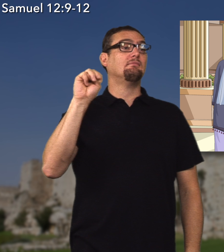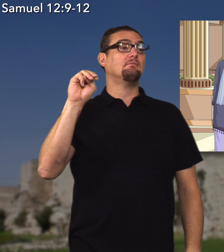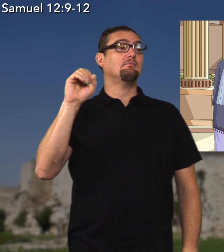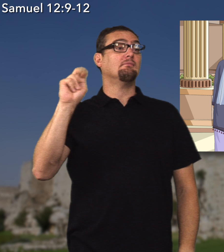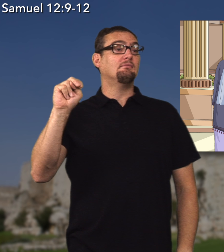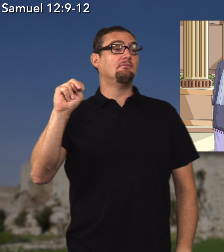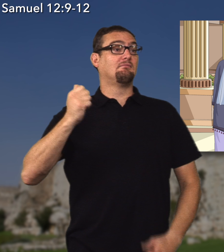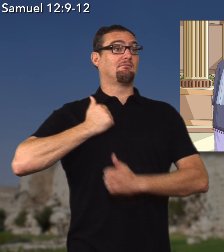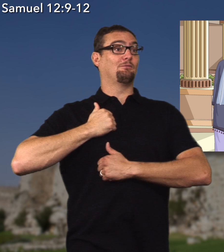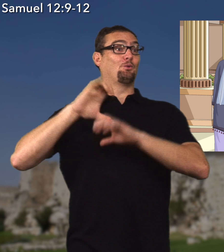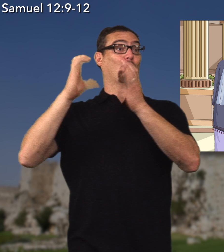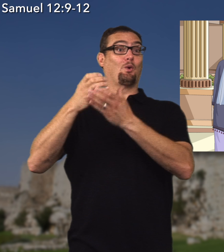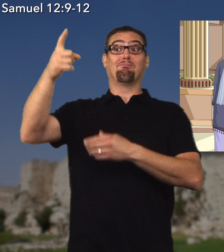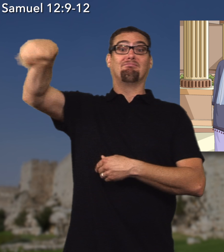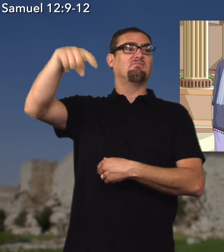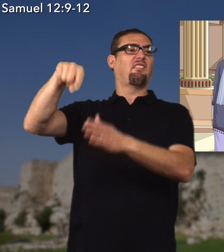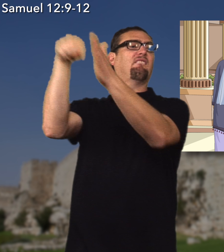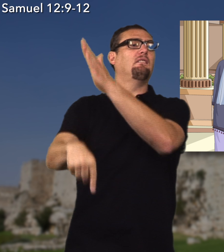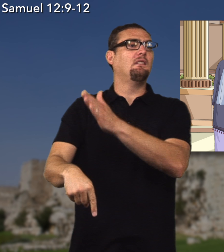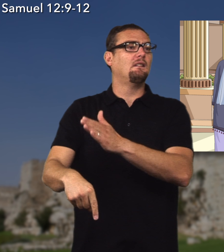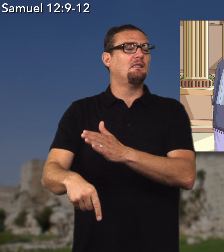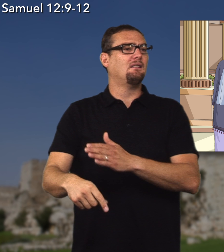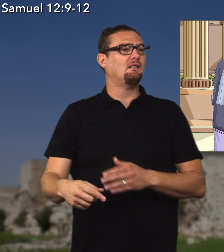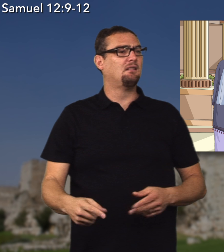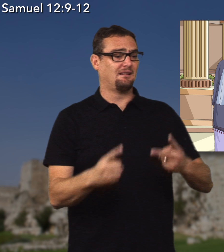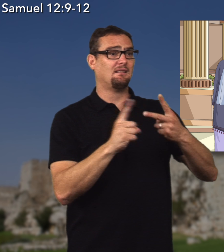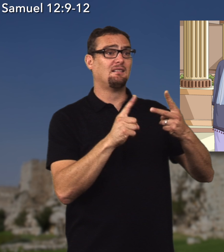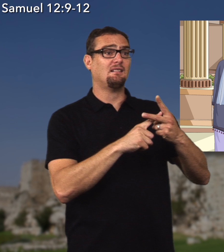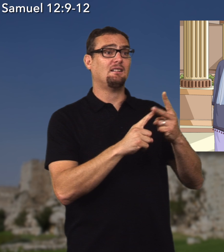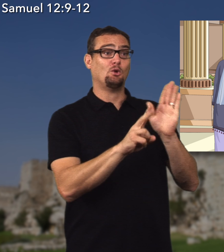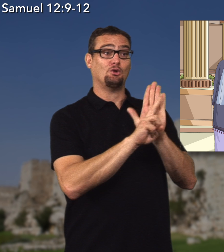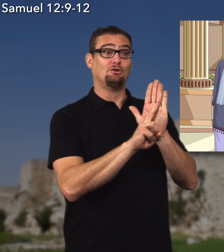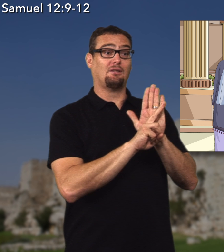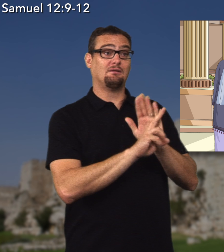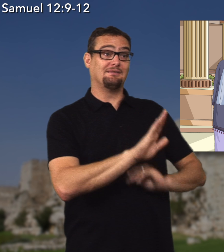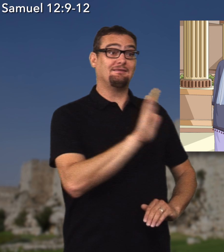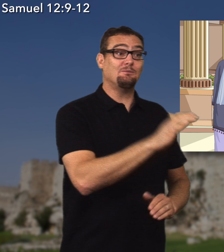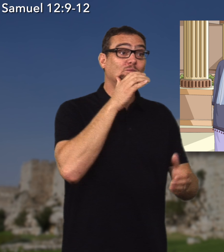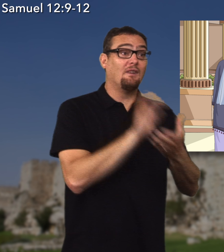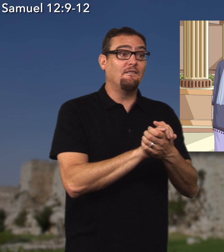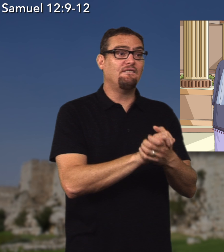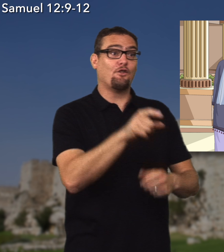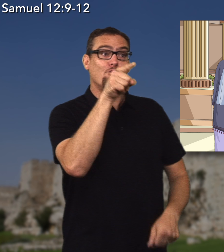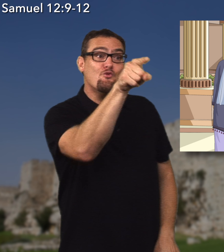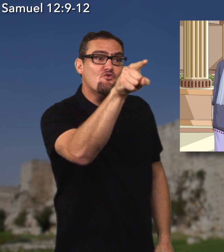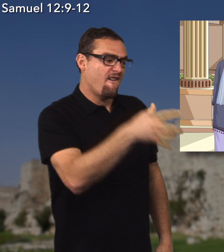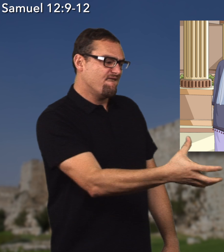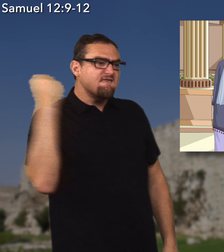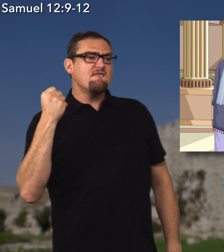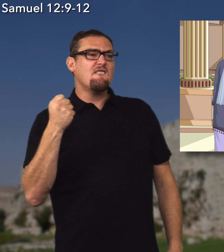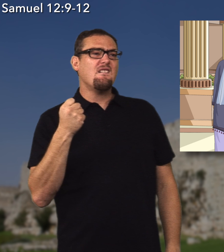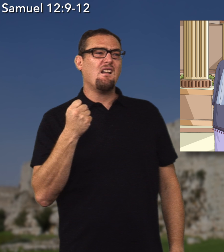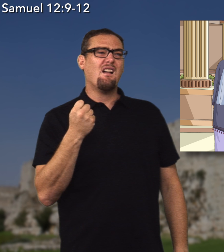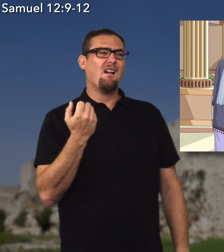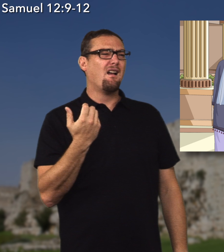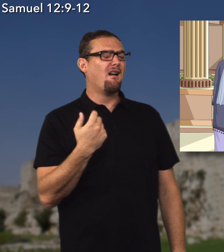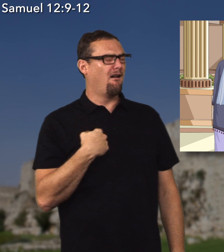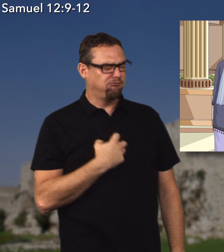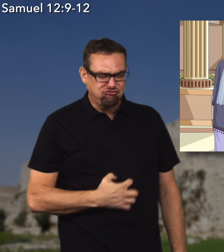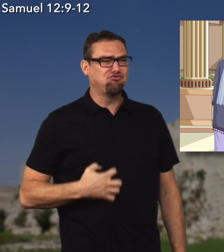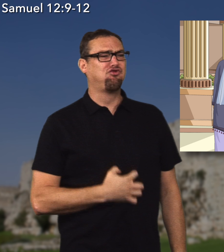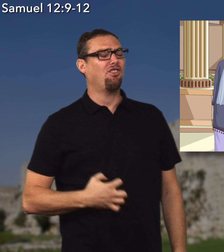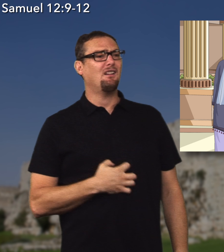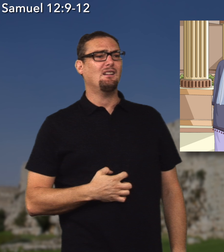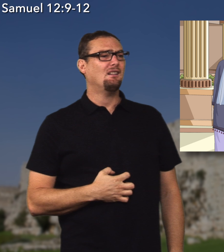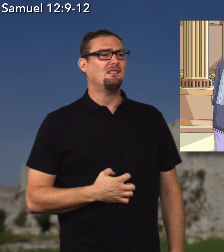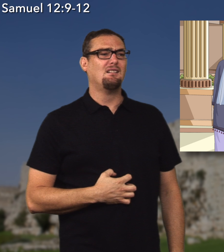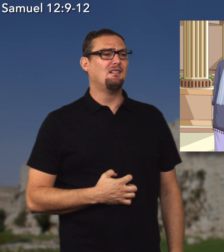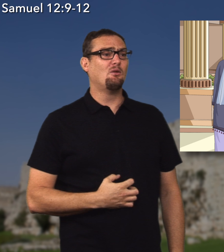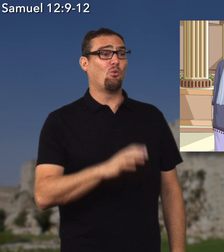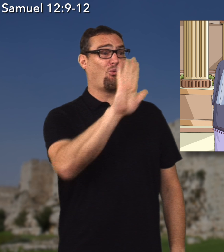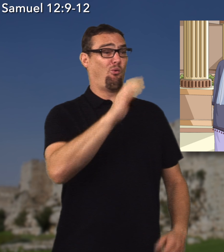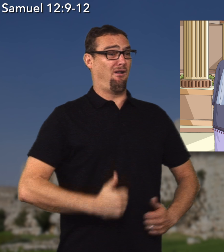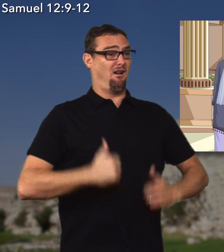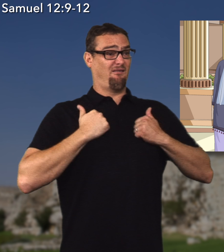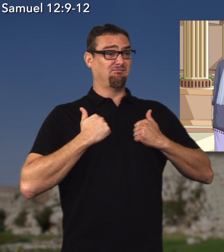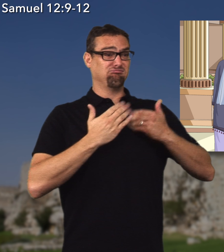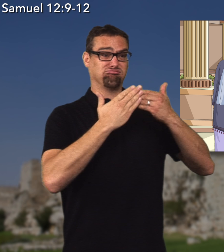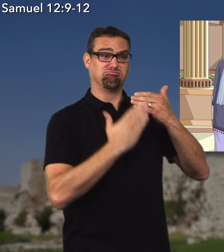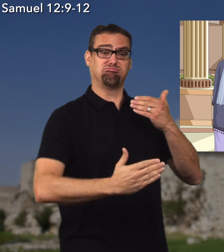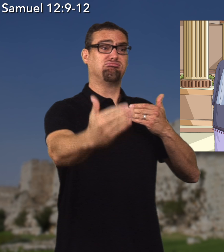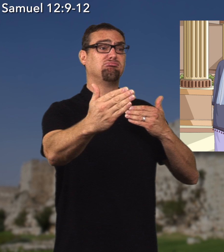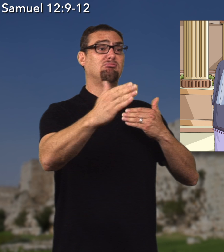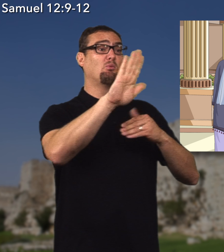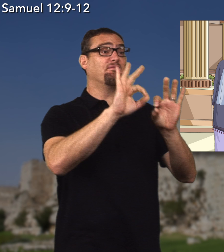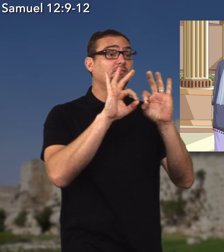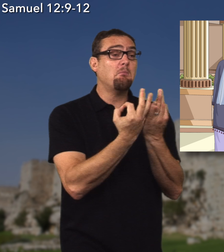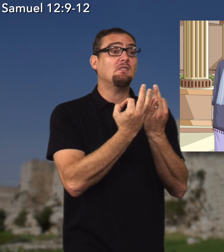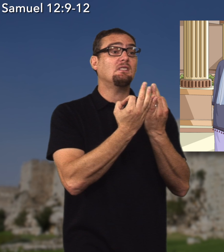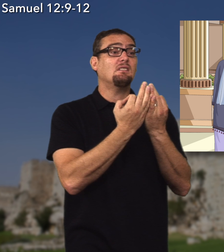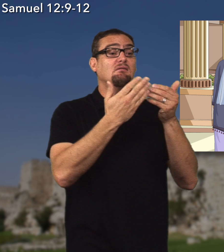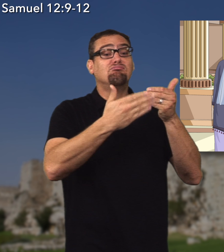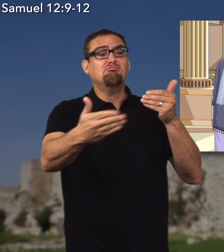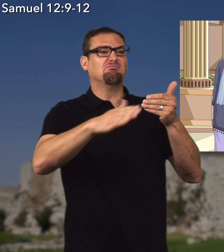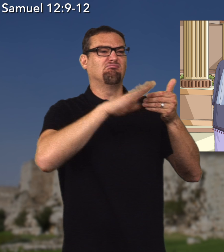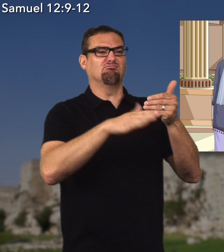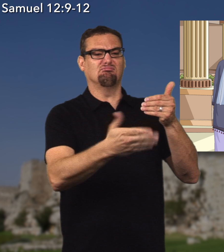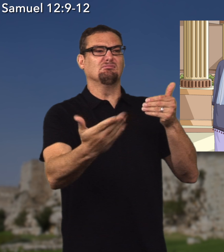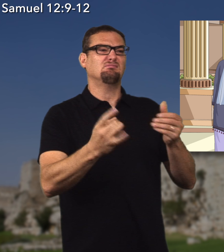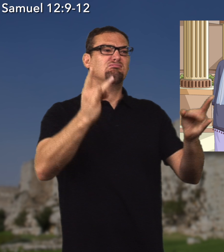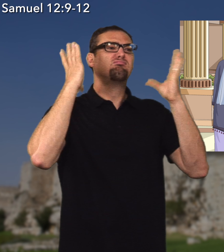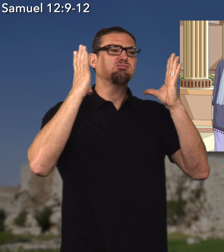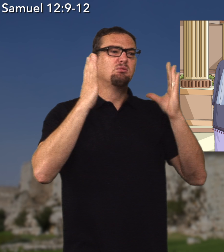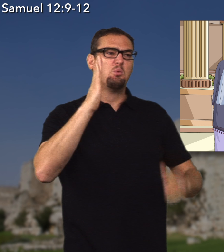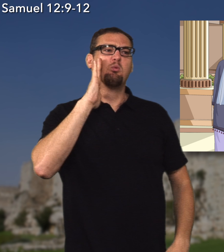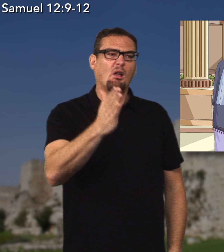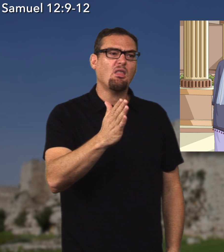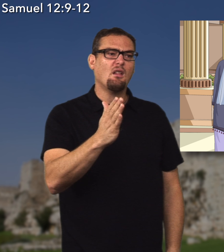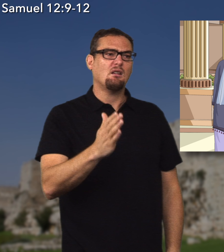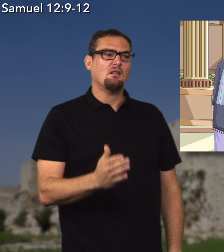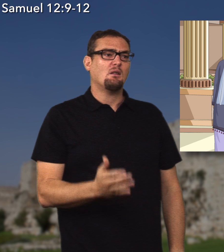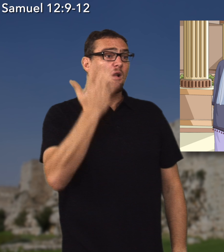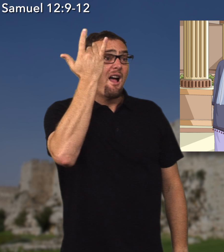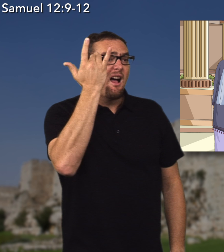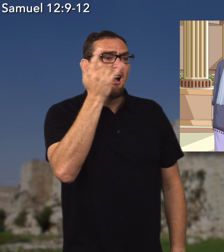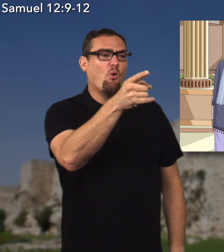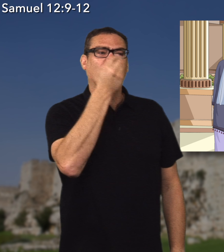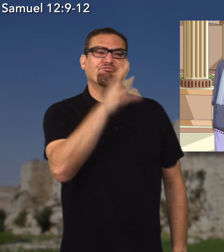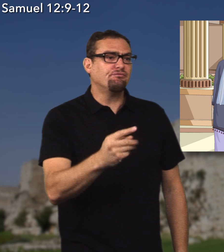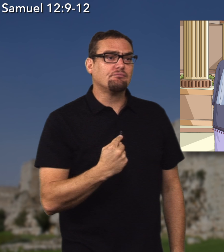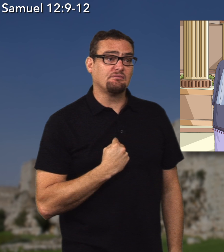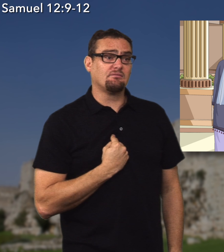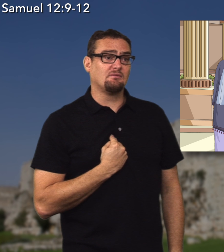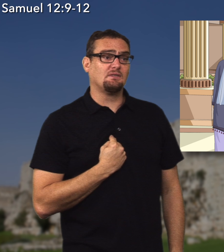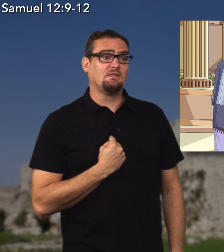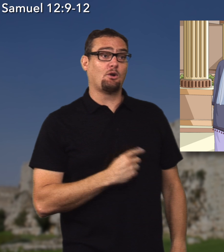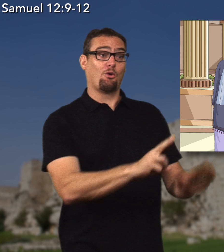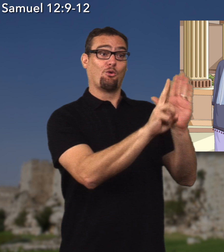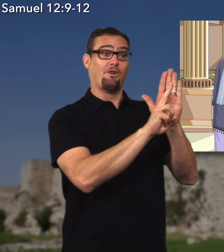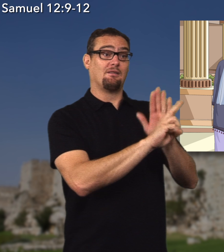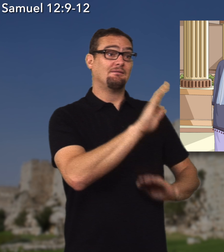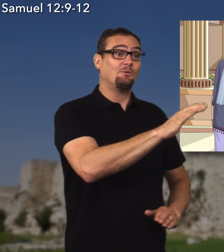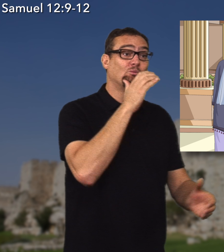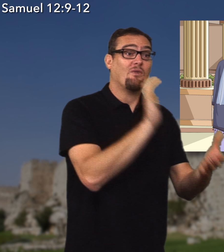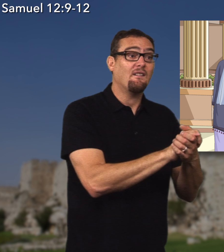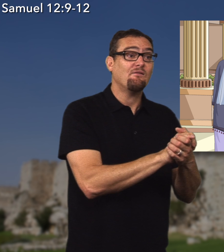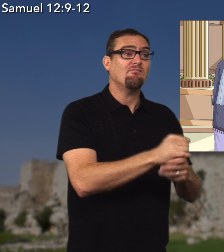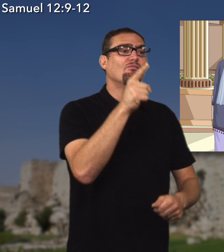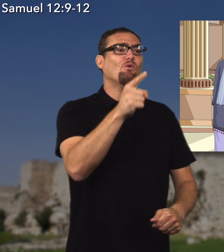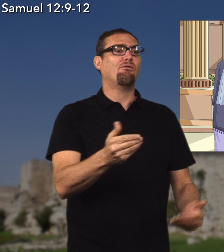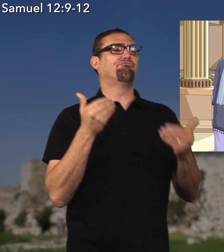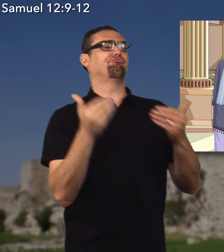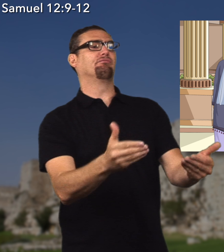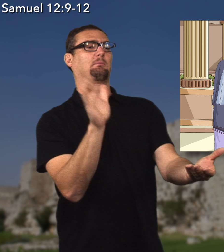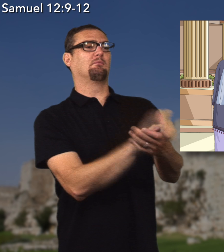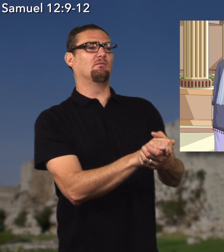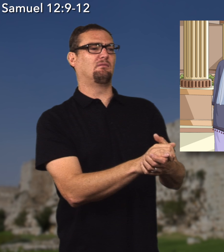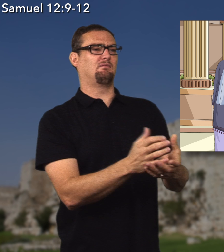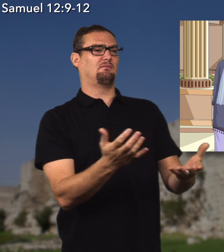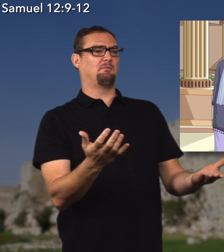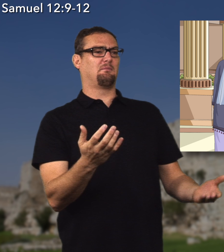Now, therefore, the sword will never depart from your house, because you have despised Me and have taken the wife of Uriah the Hittite to be your own.’